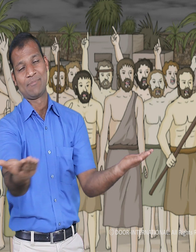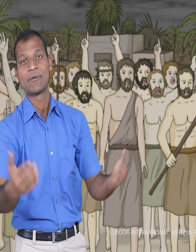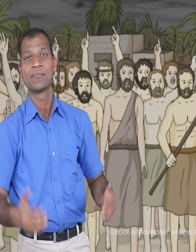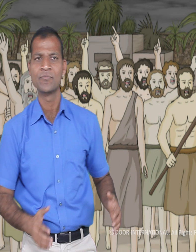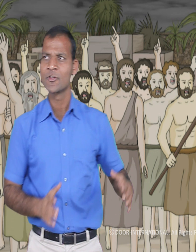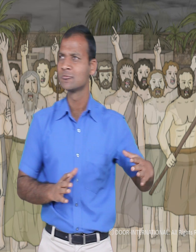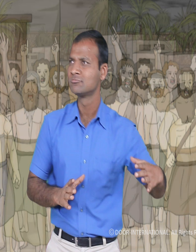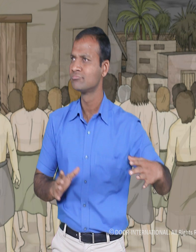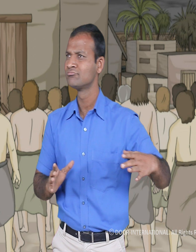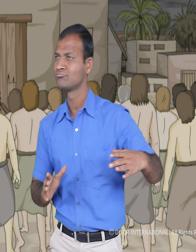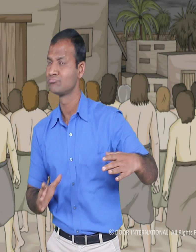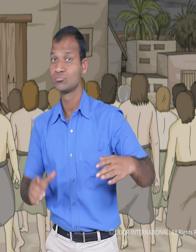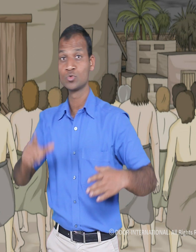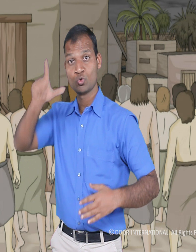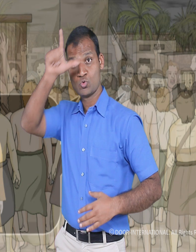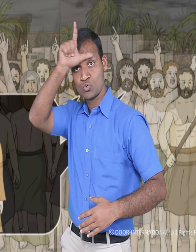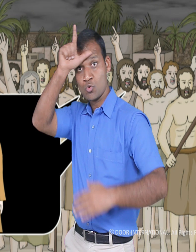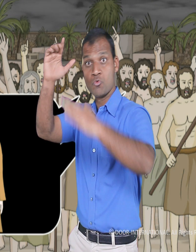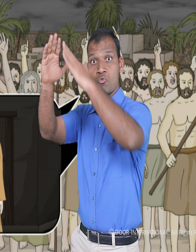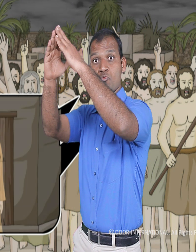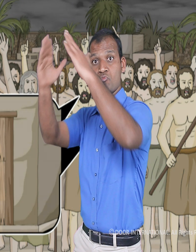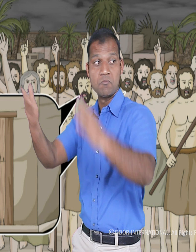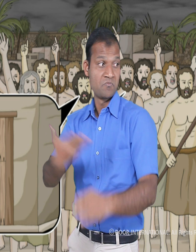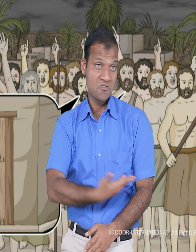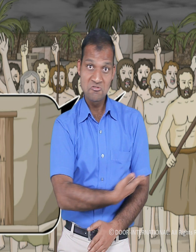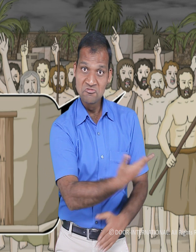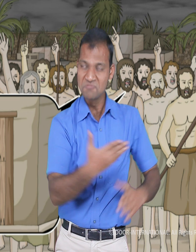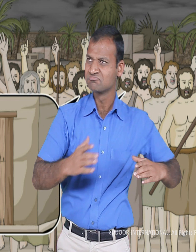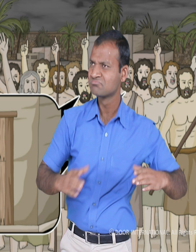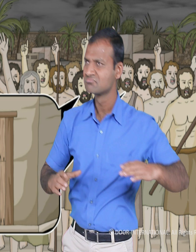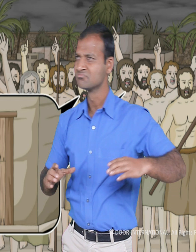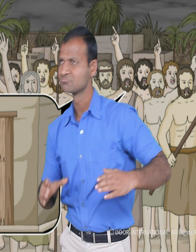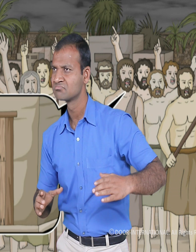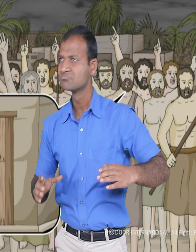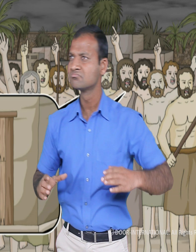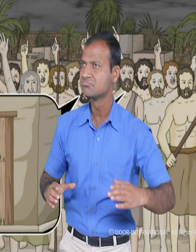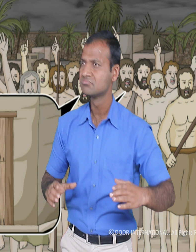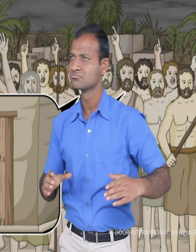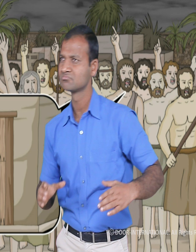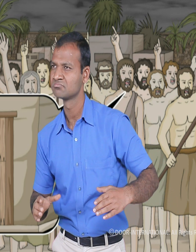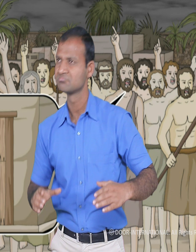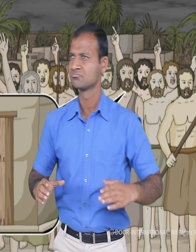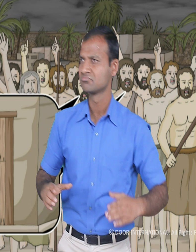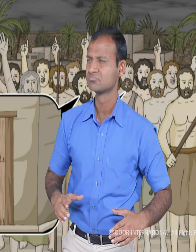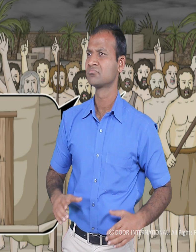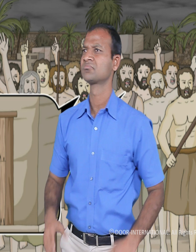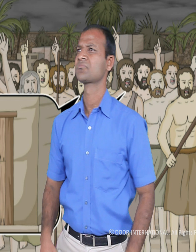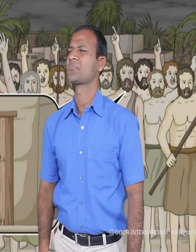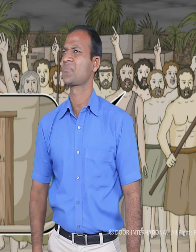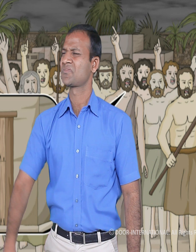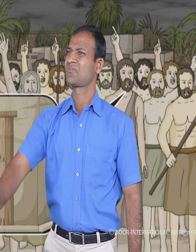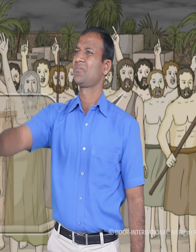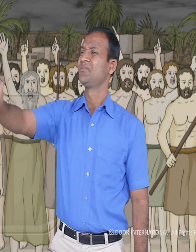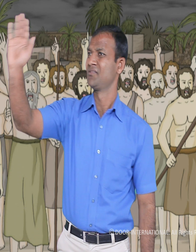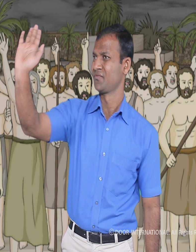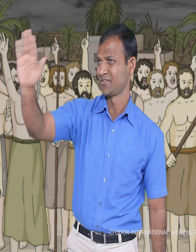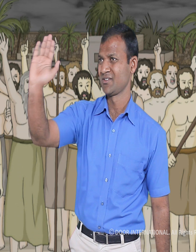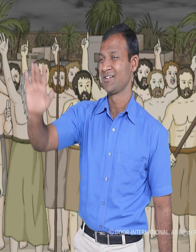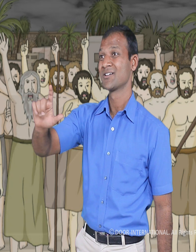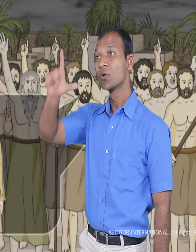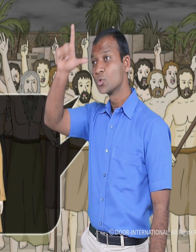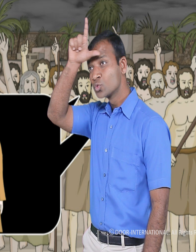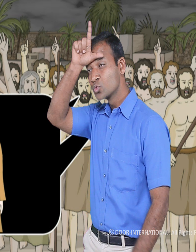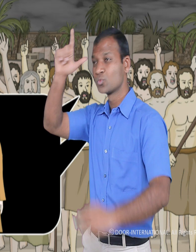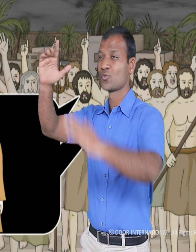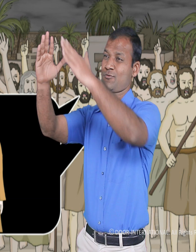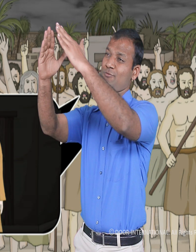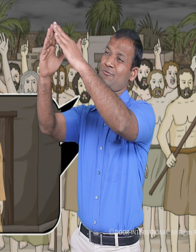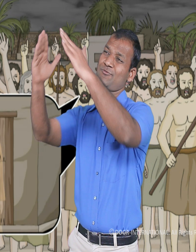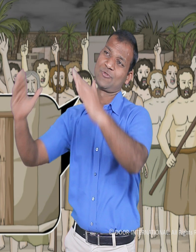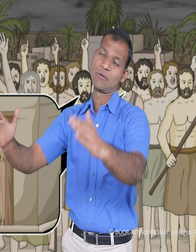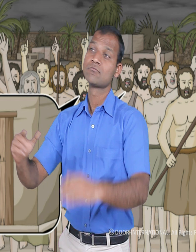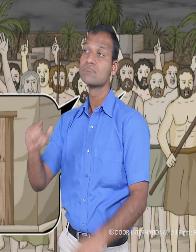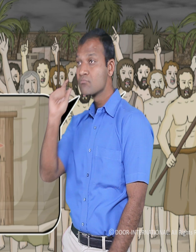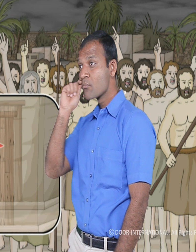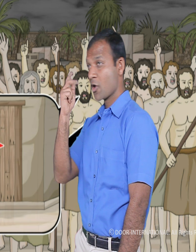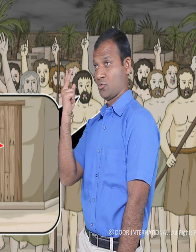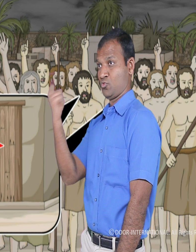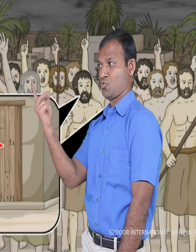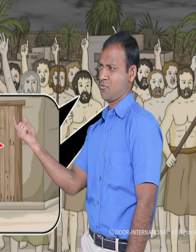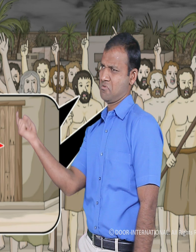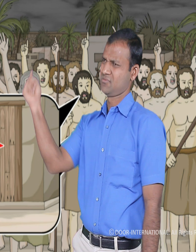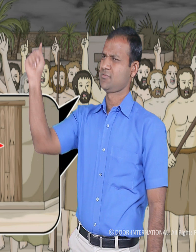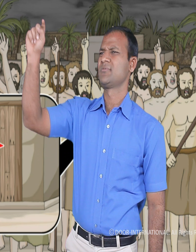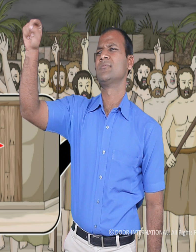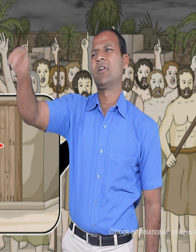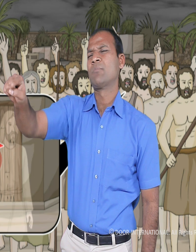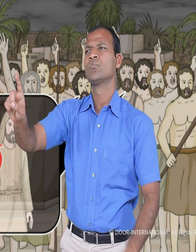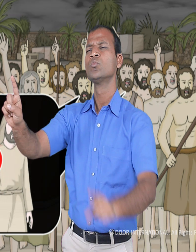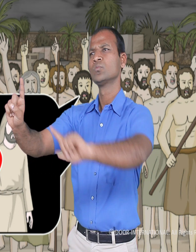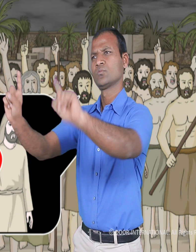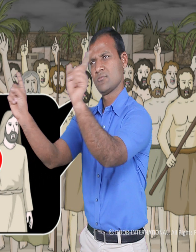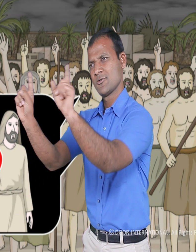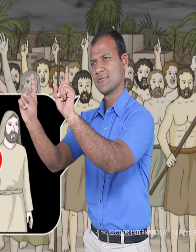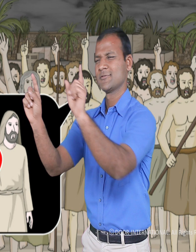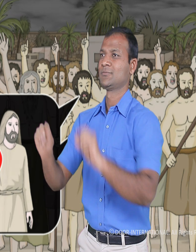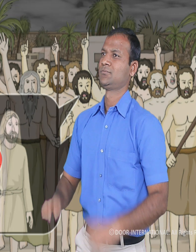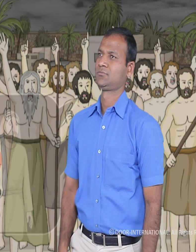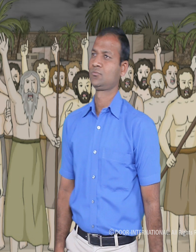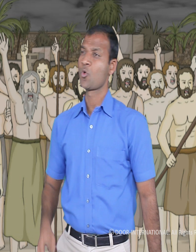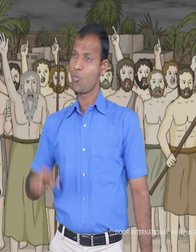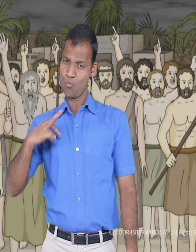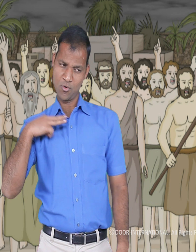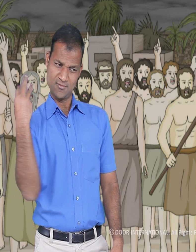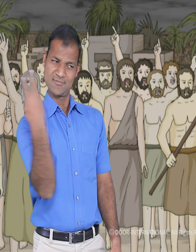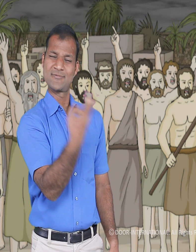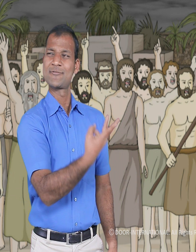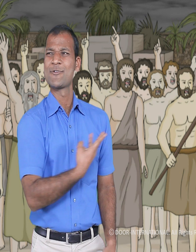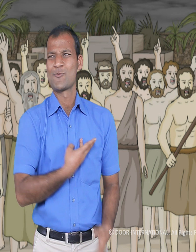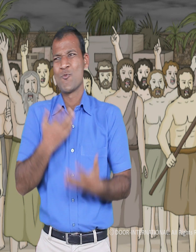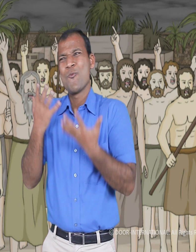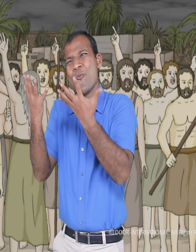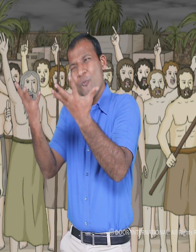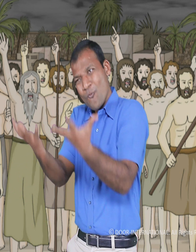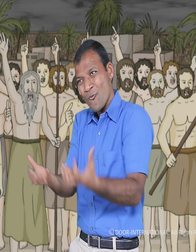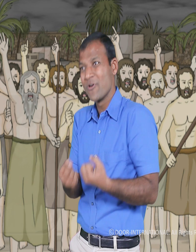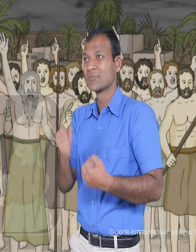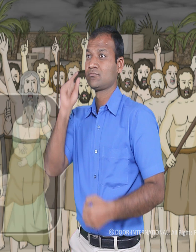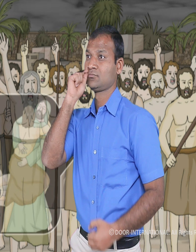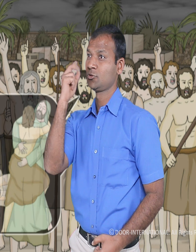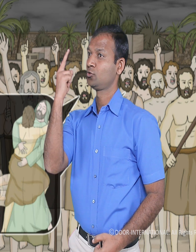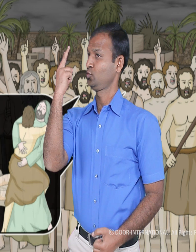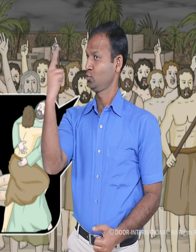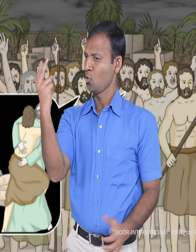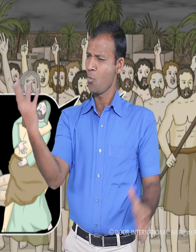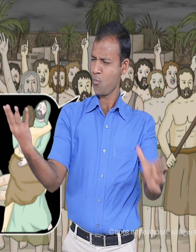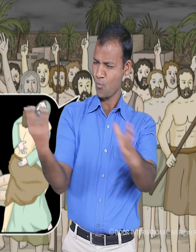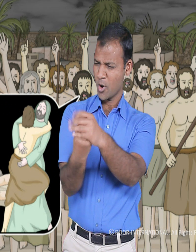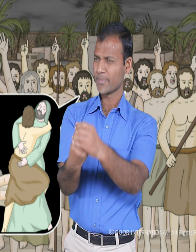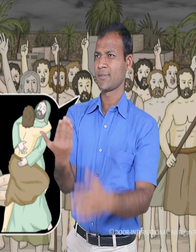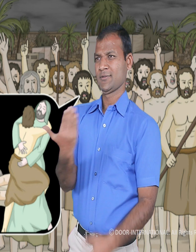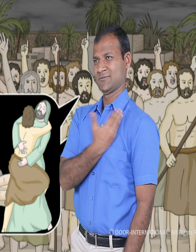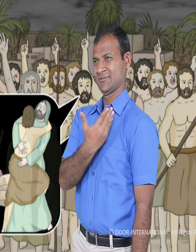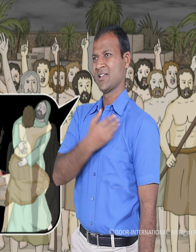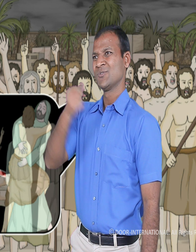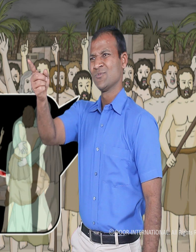They called out to Lot, saying, “Where are the men who came to you tonight?